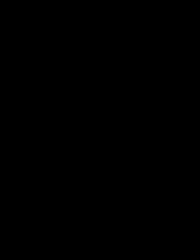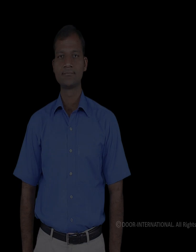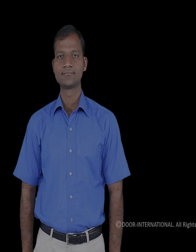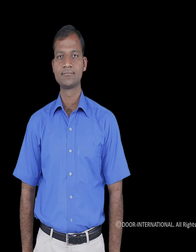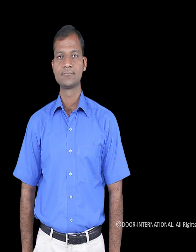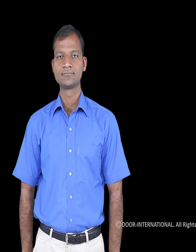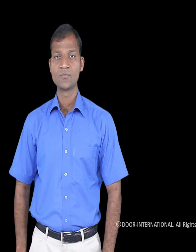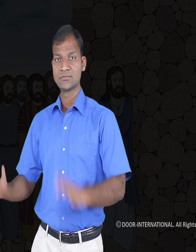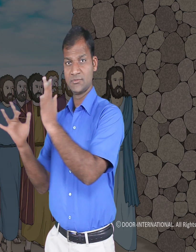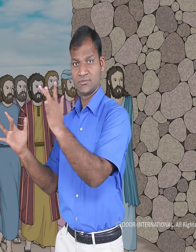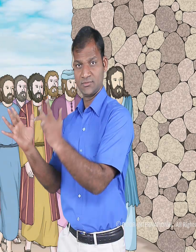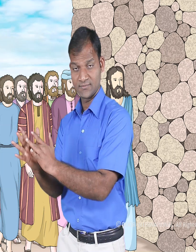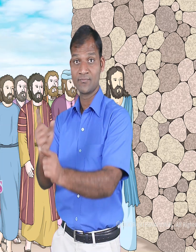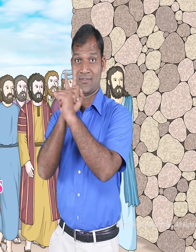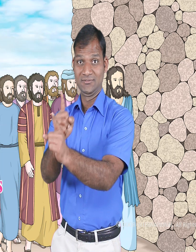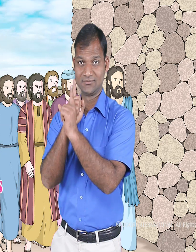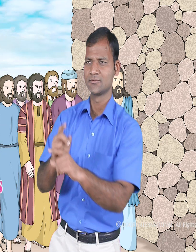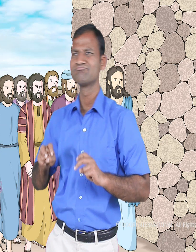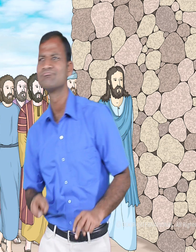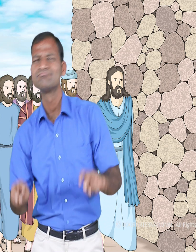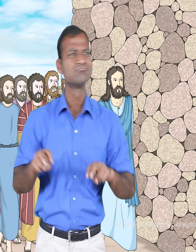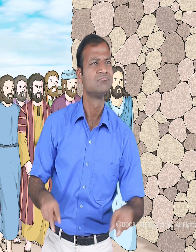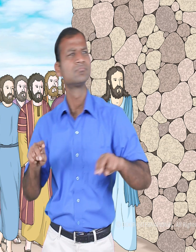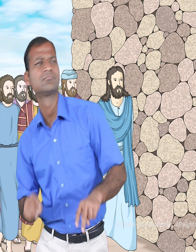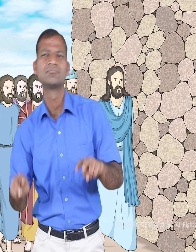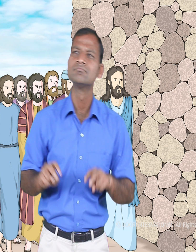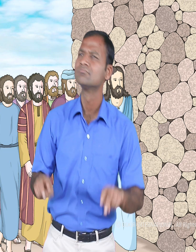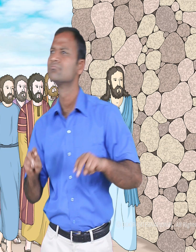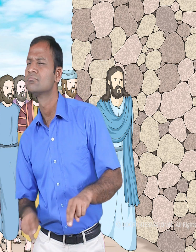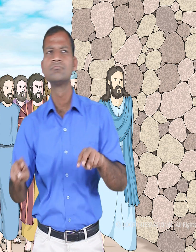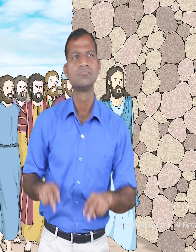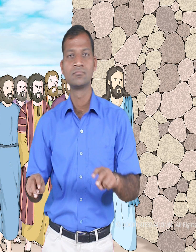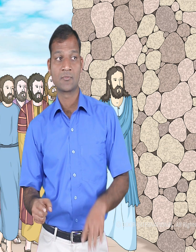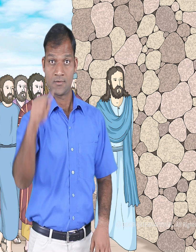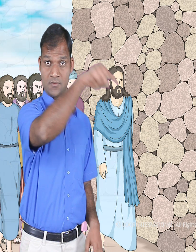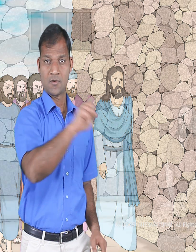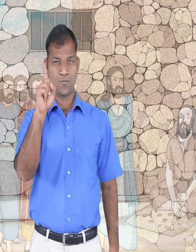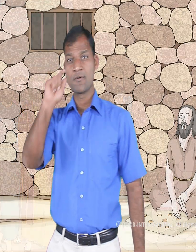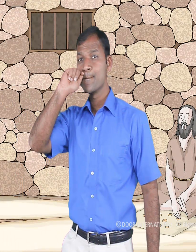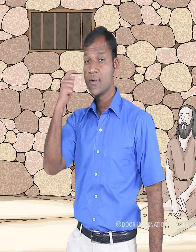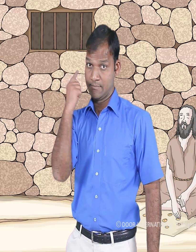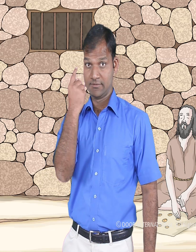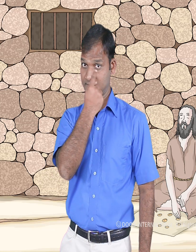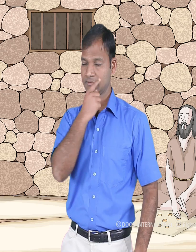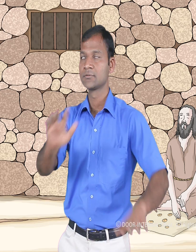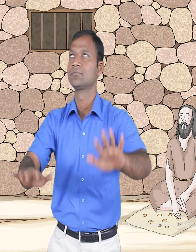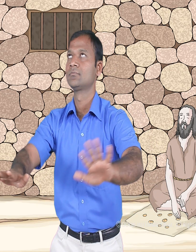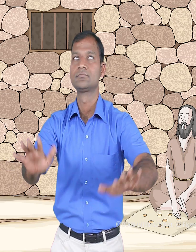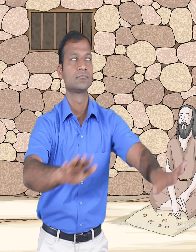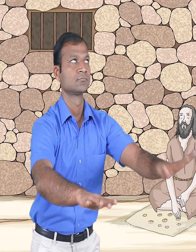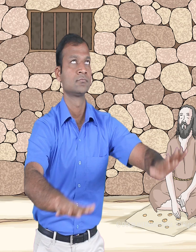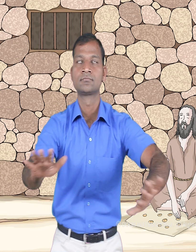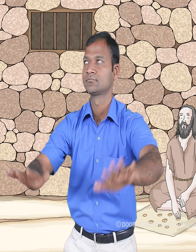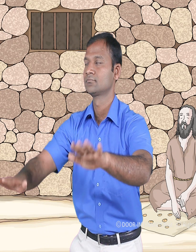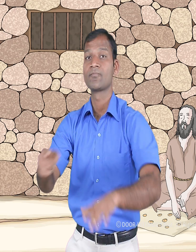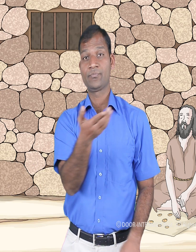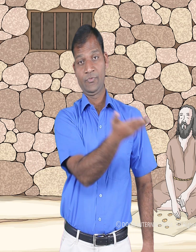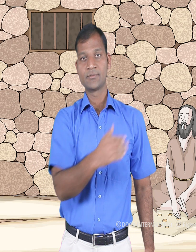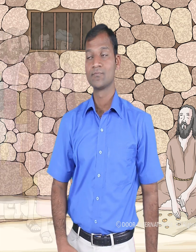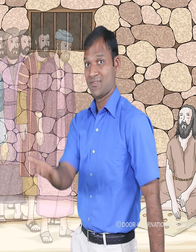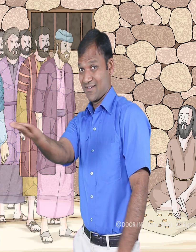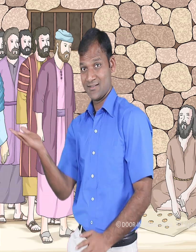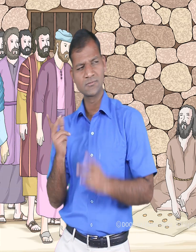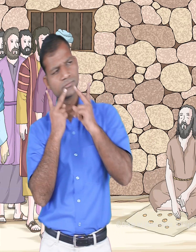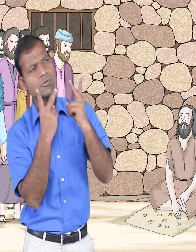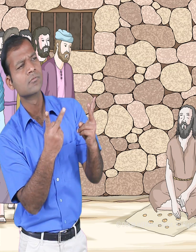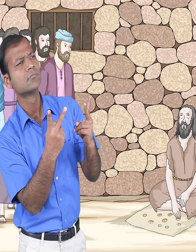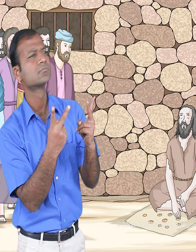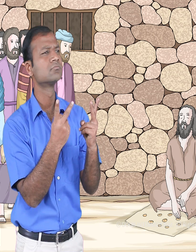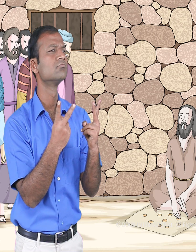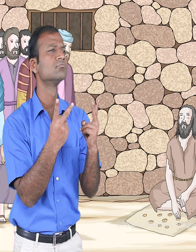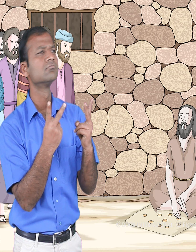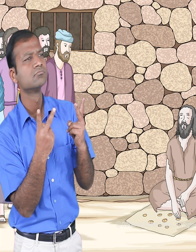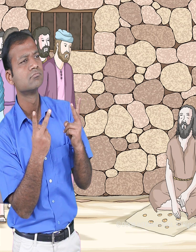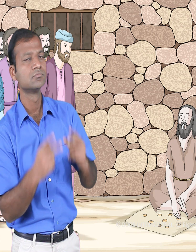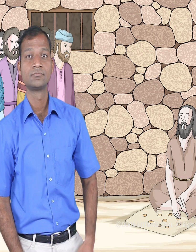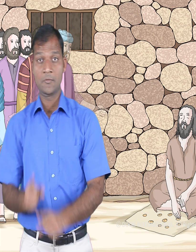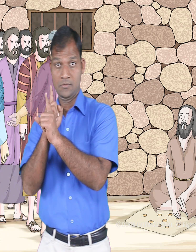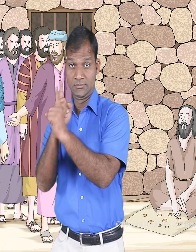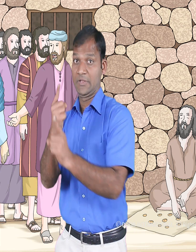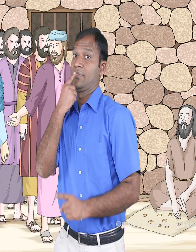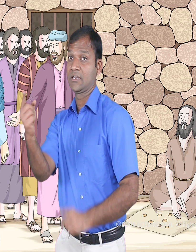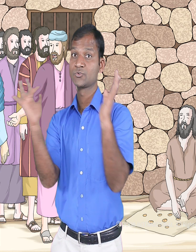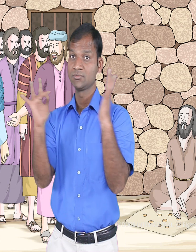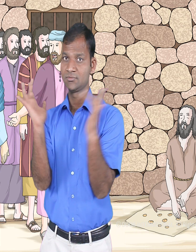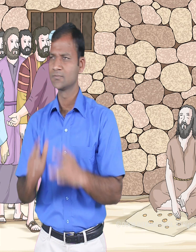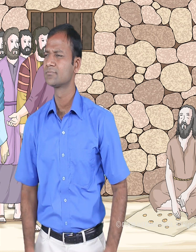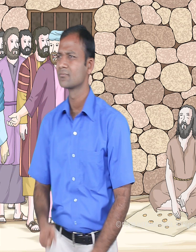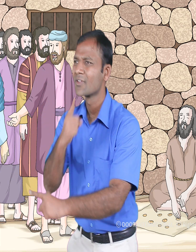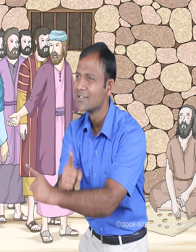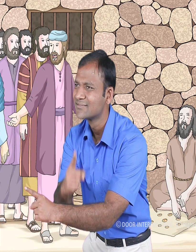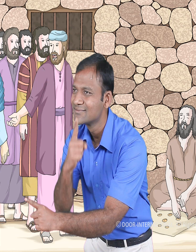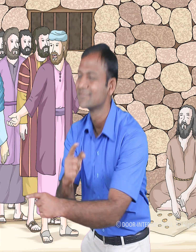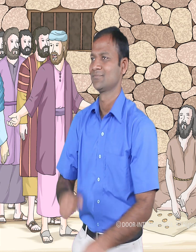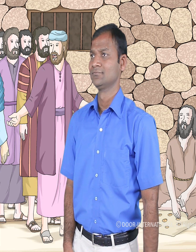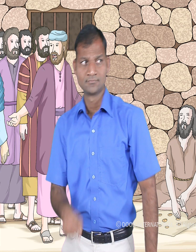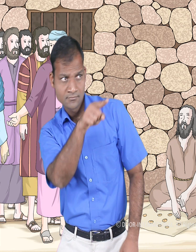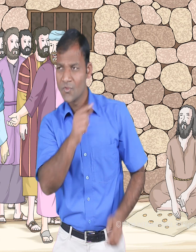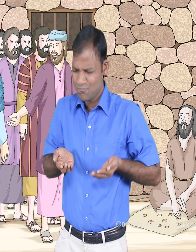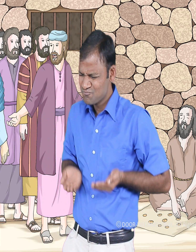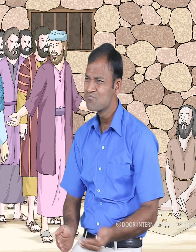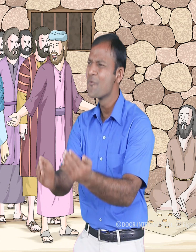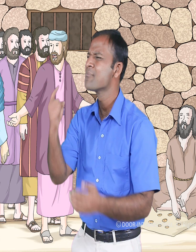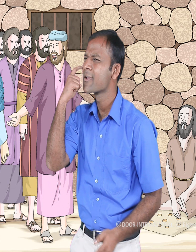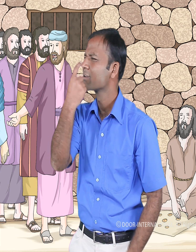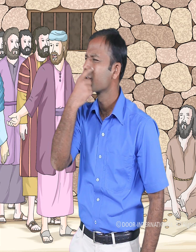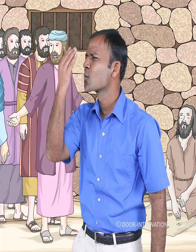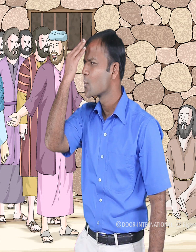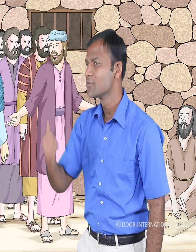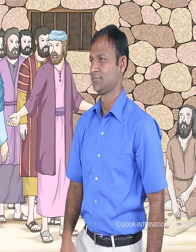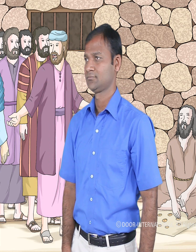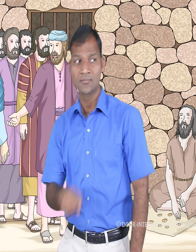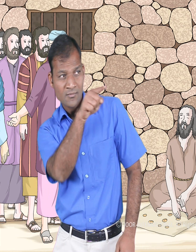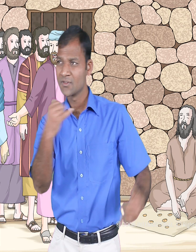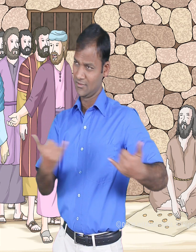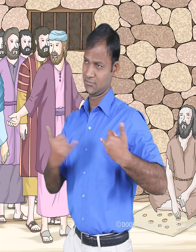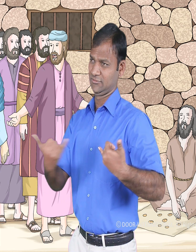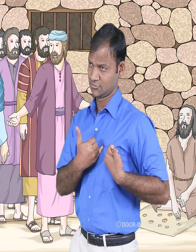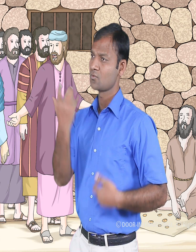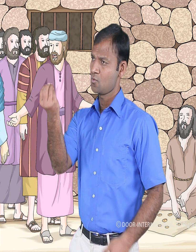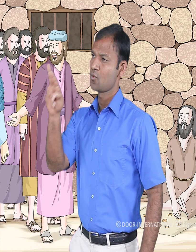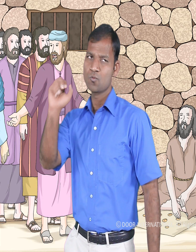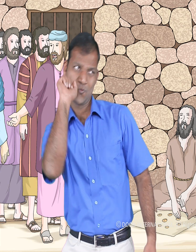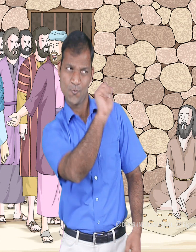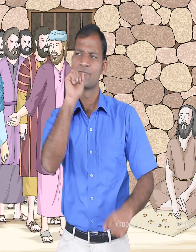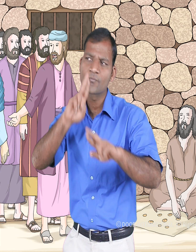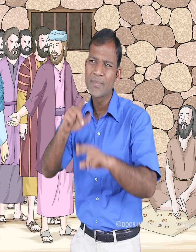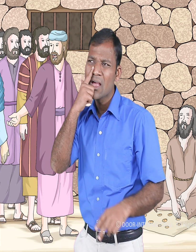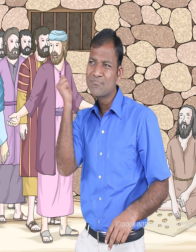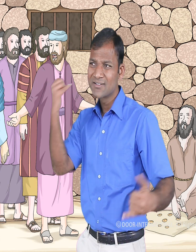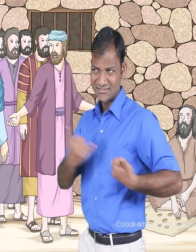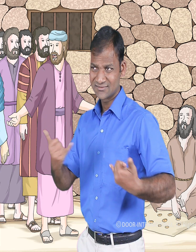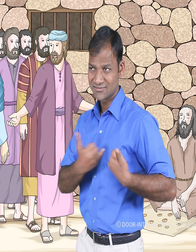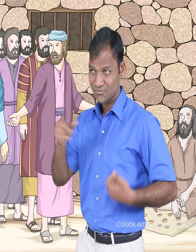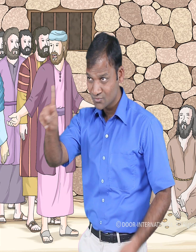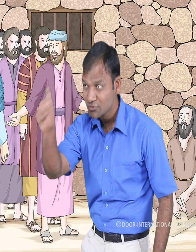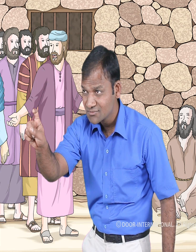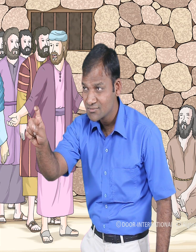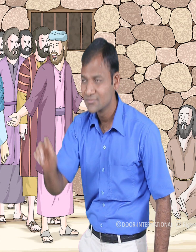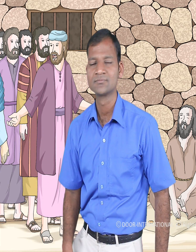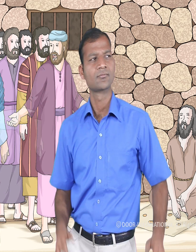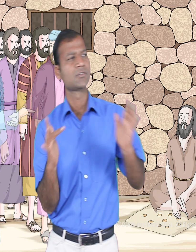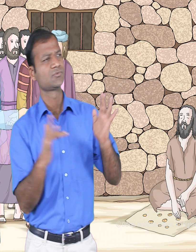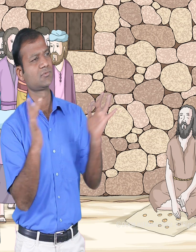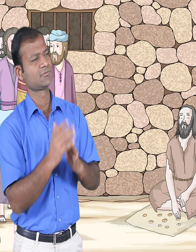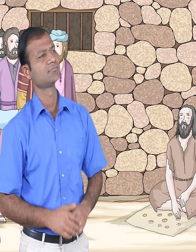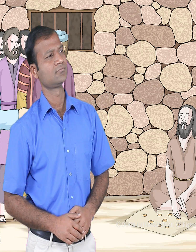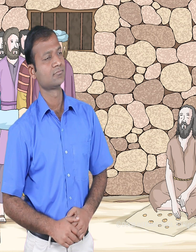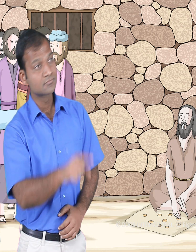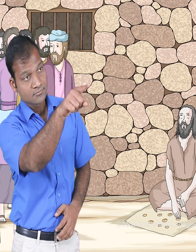Now as Jesus was passing by, He saw a man blind from birth, and His disciples asked Him, “Rabbi, who sinned, this man or his parents, that he was born blind?”